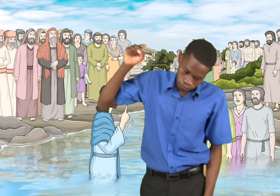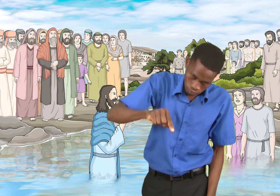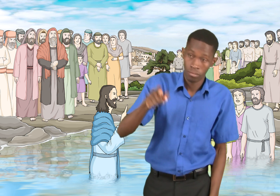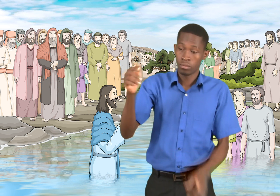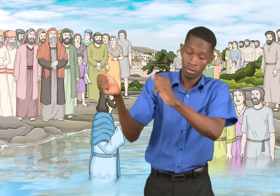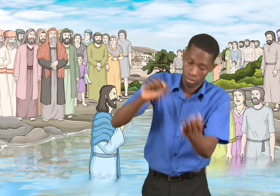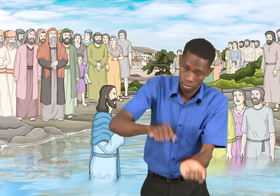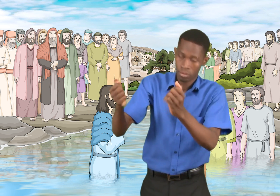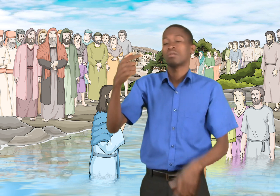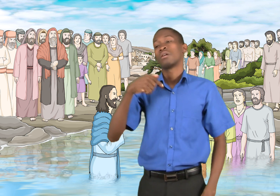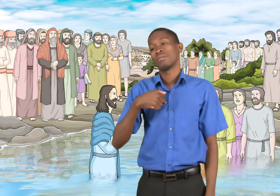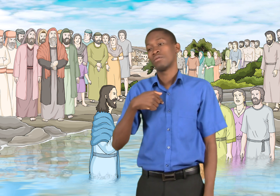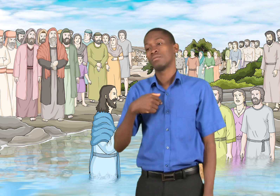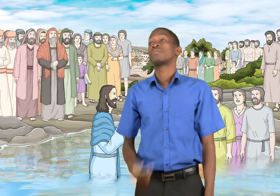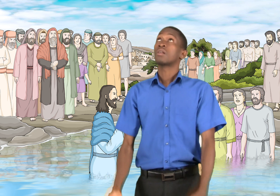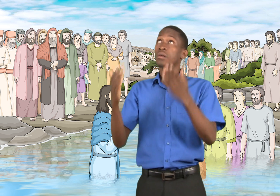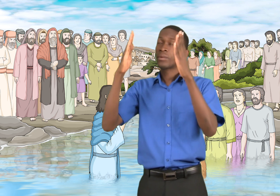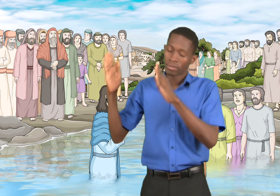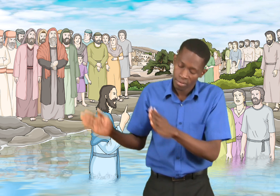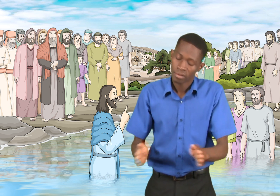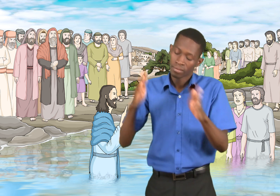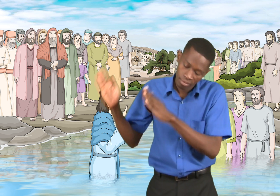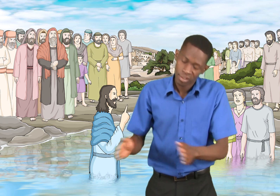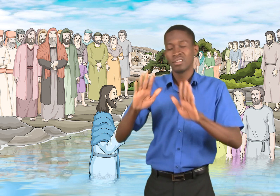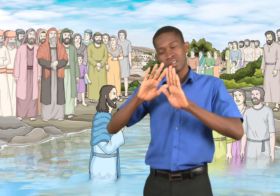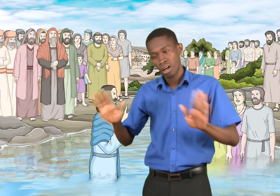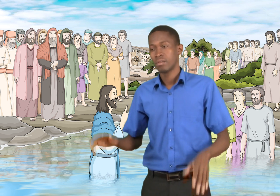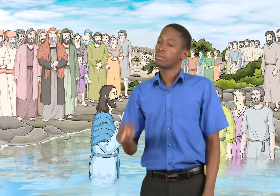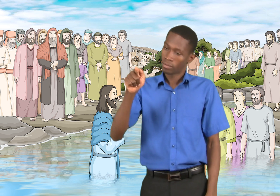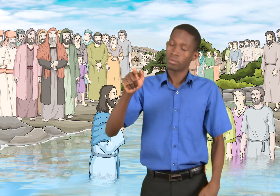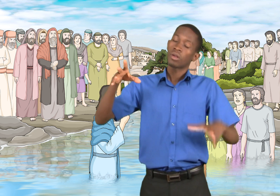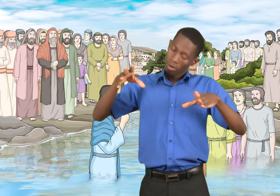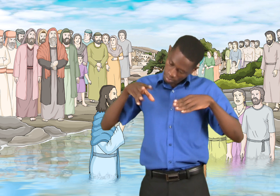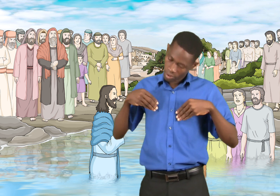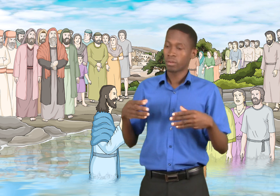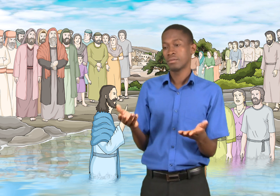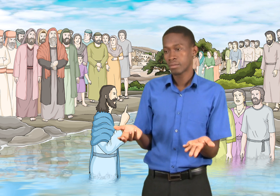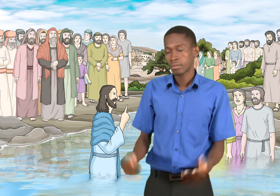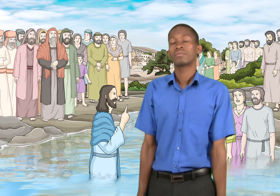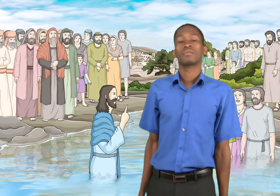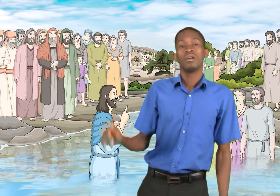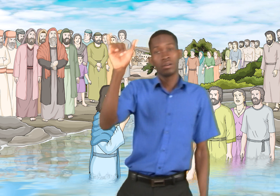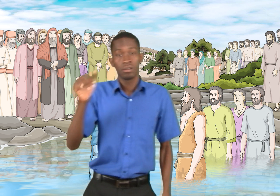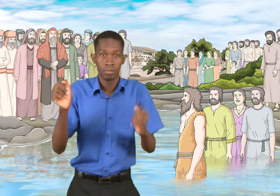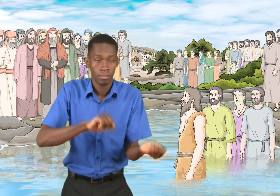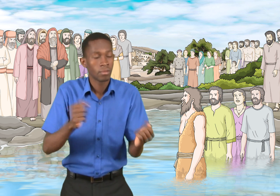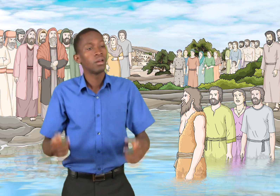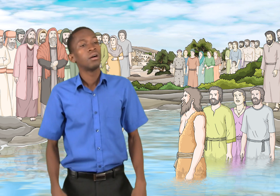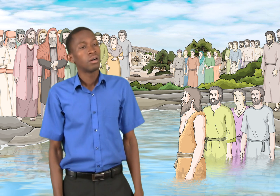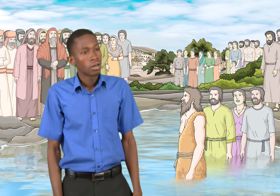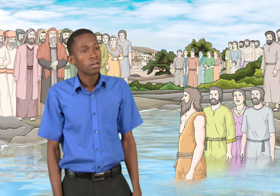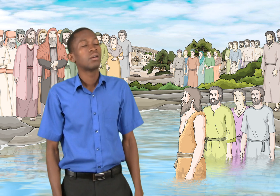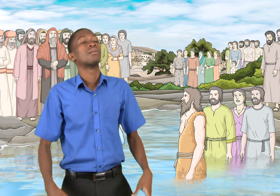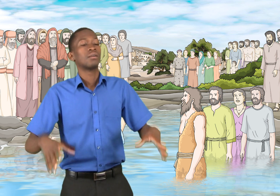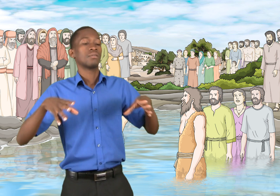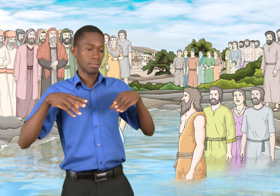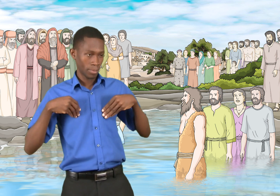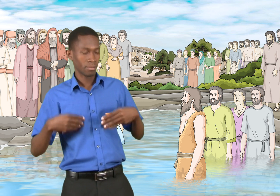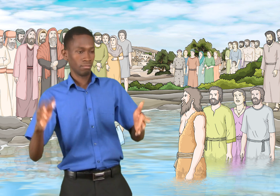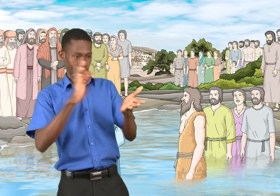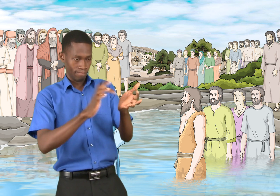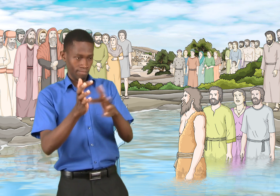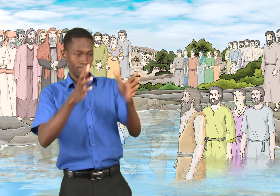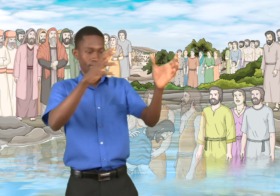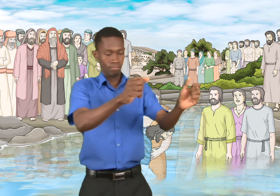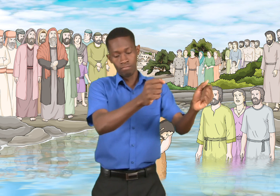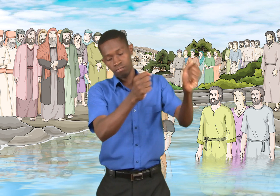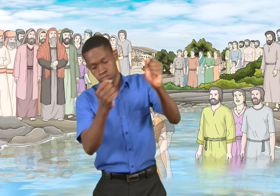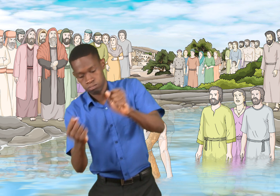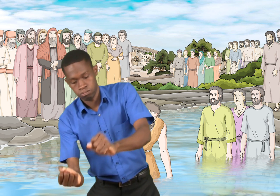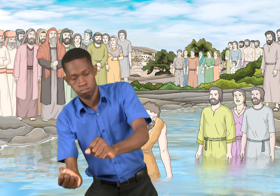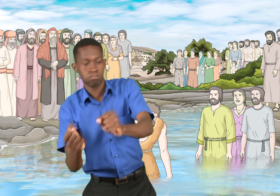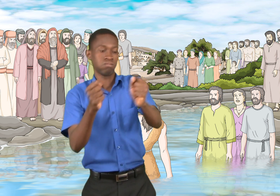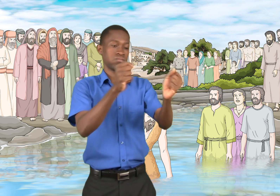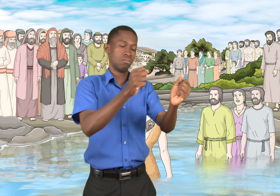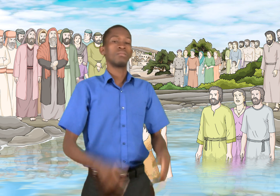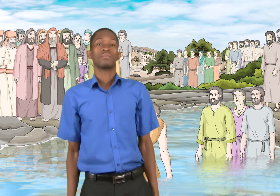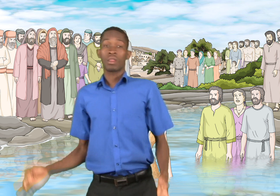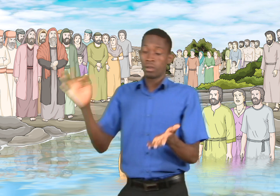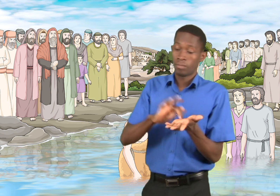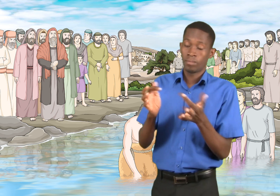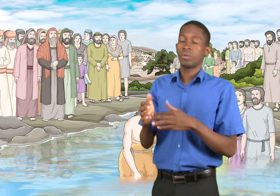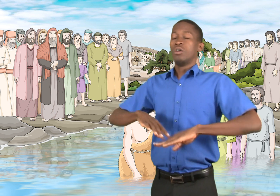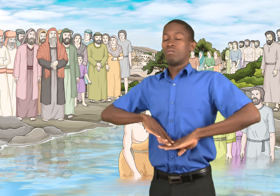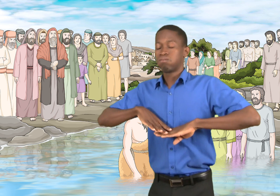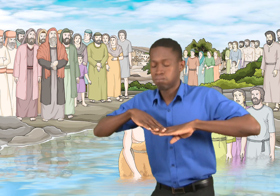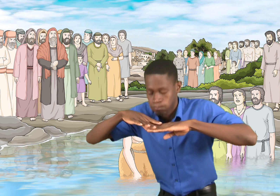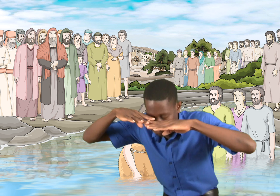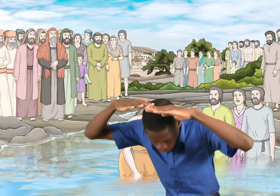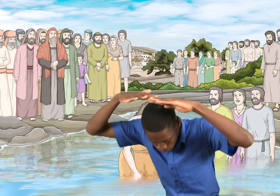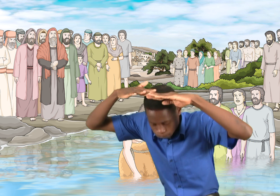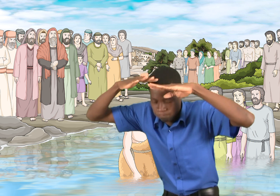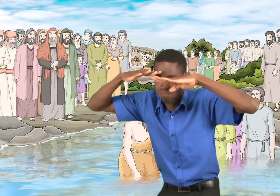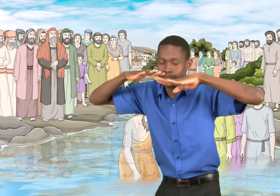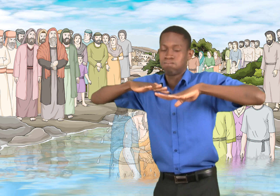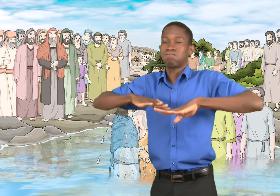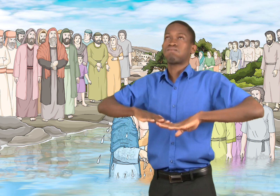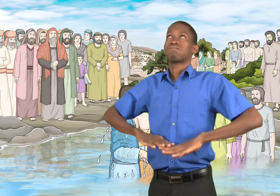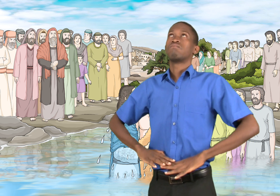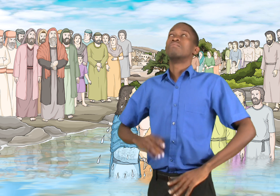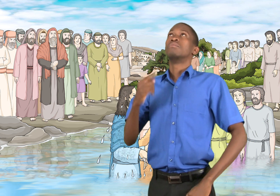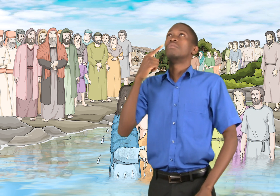“Let it be so now,” Jesus replied. “It is fitting for us to fulfill all righteousness in this way.”